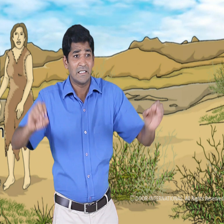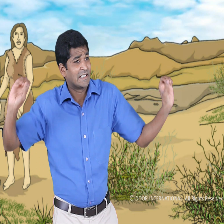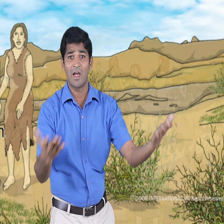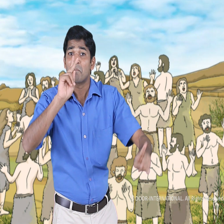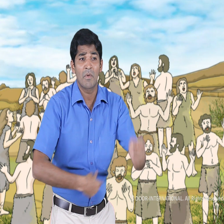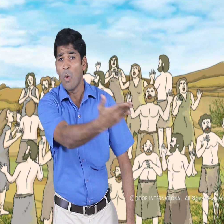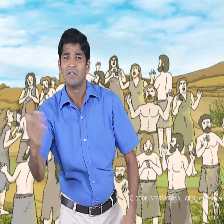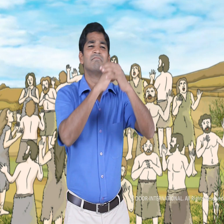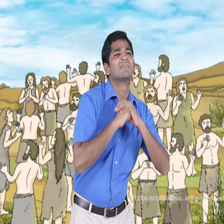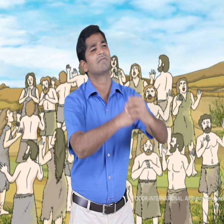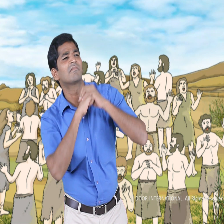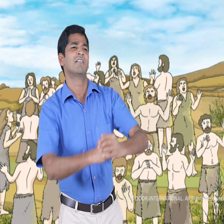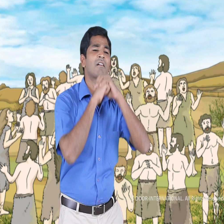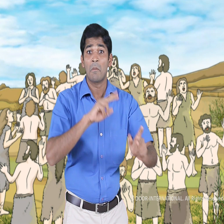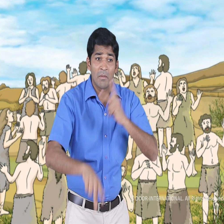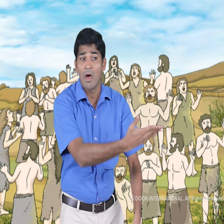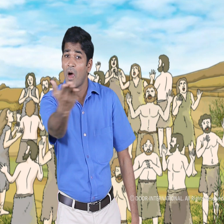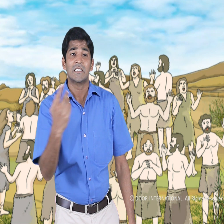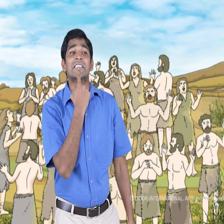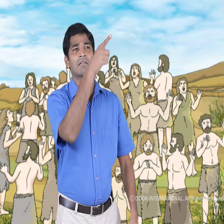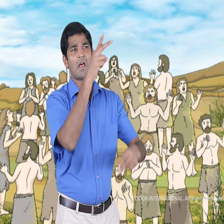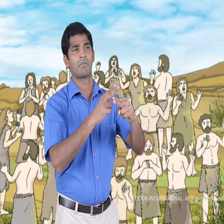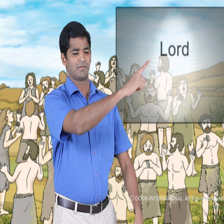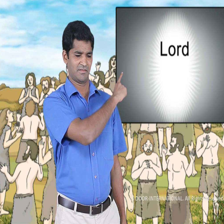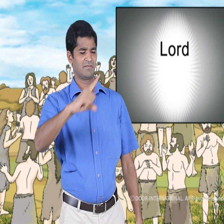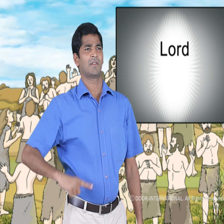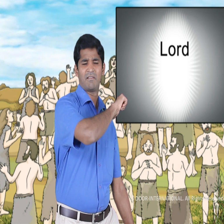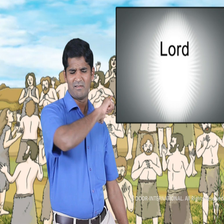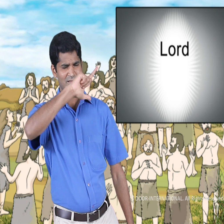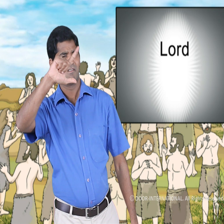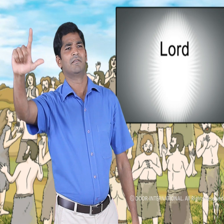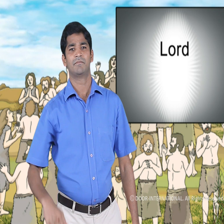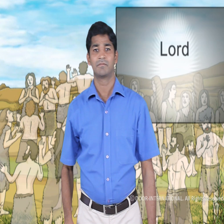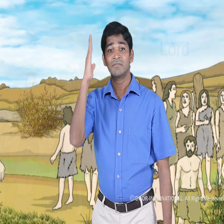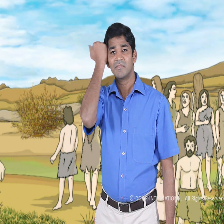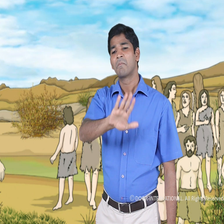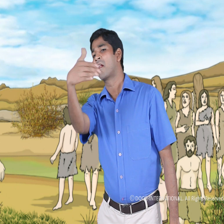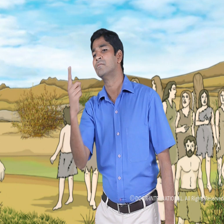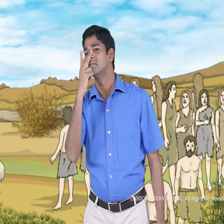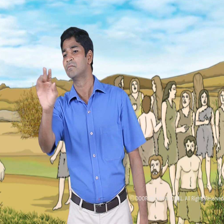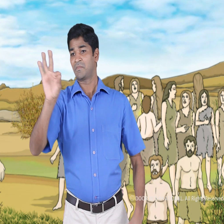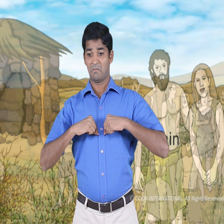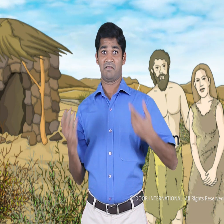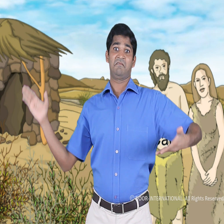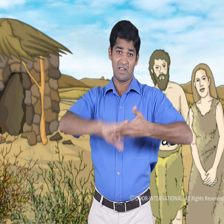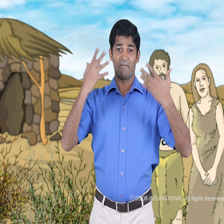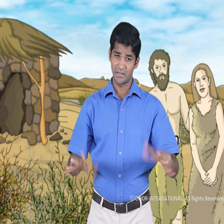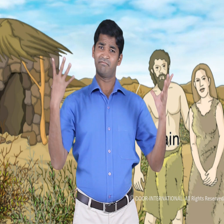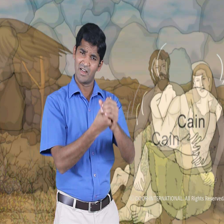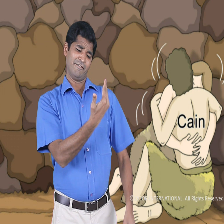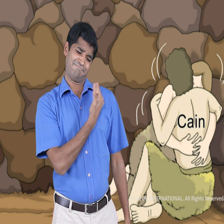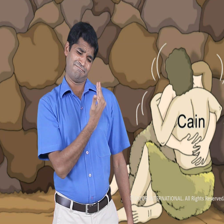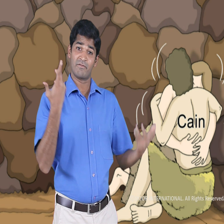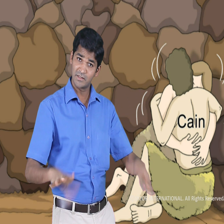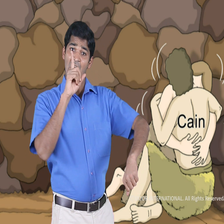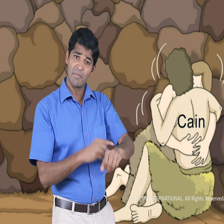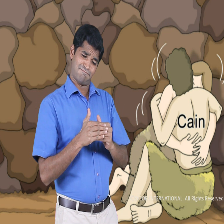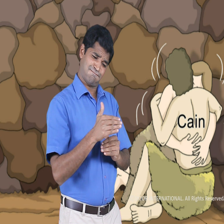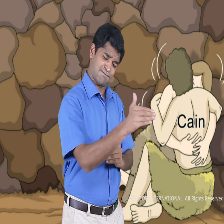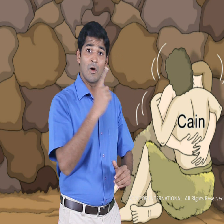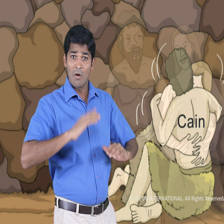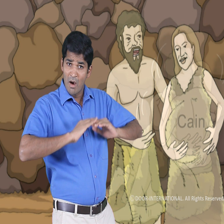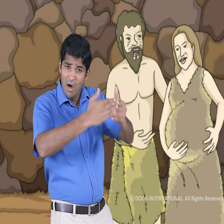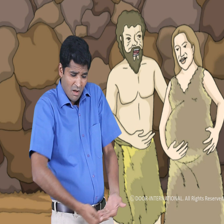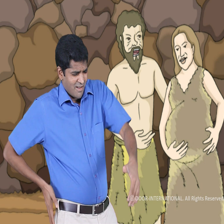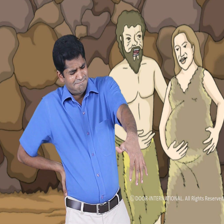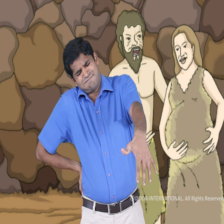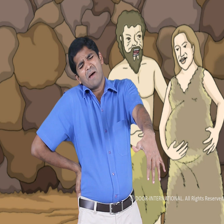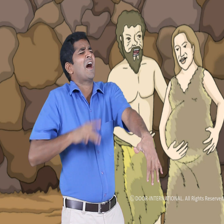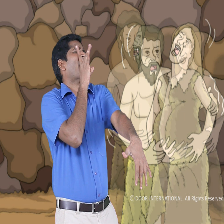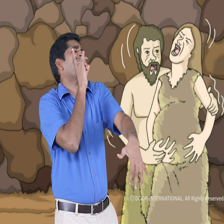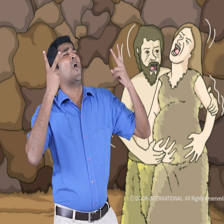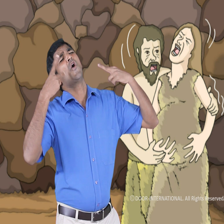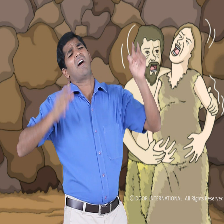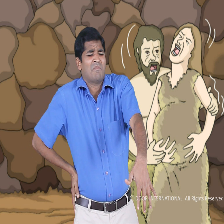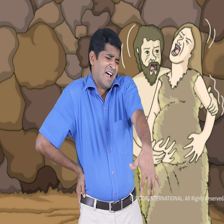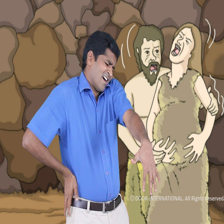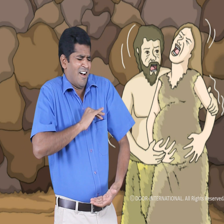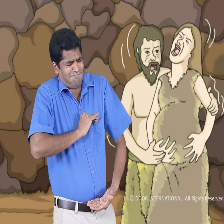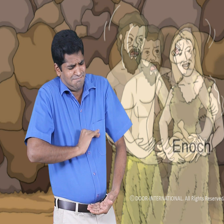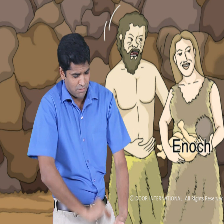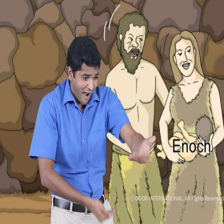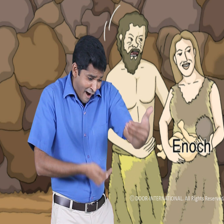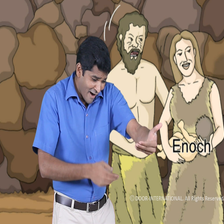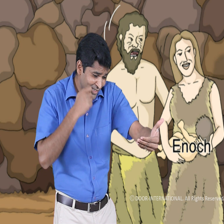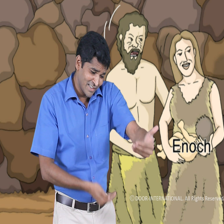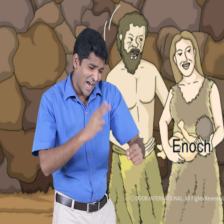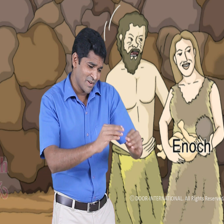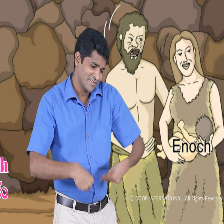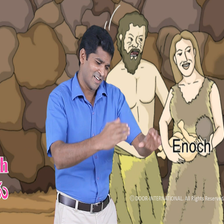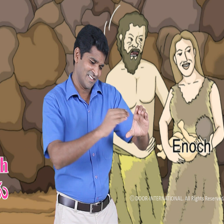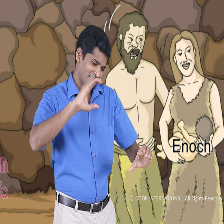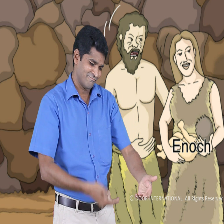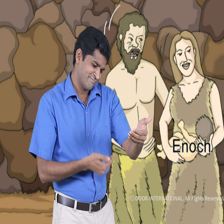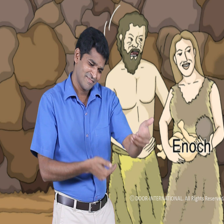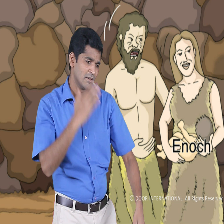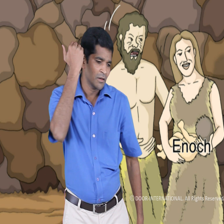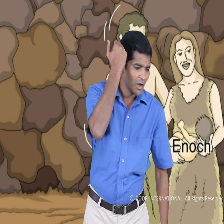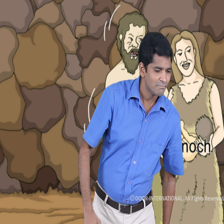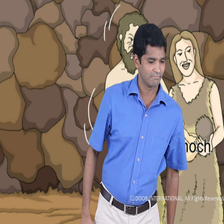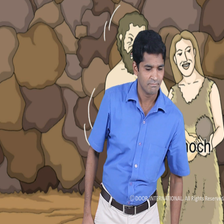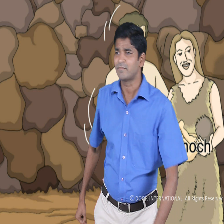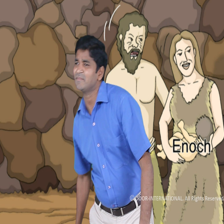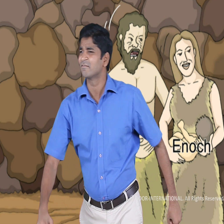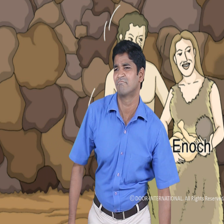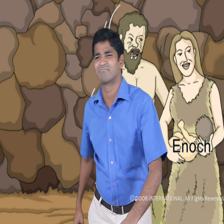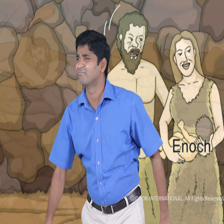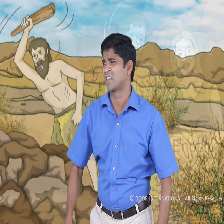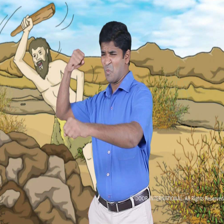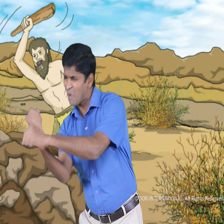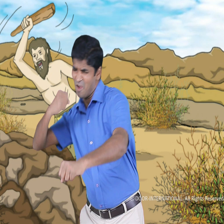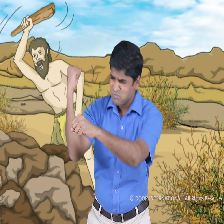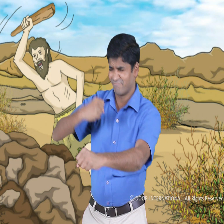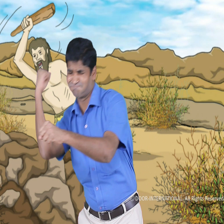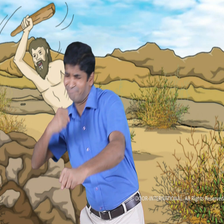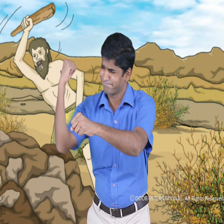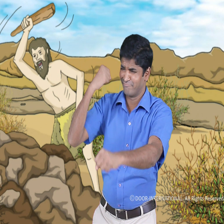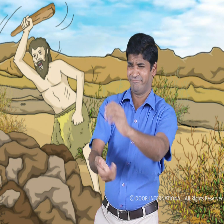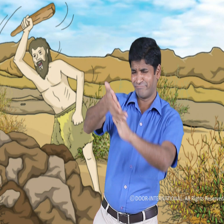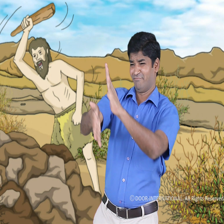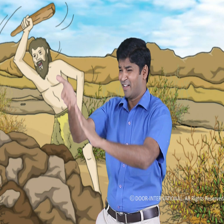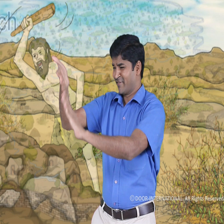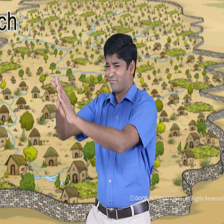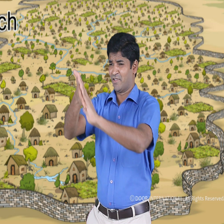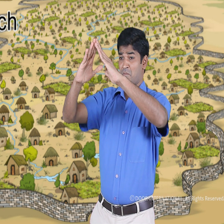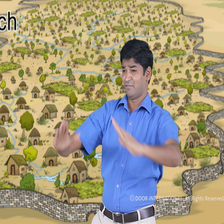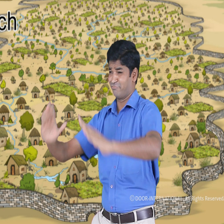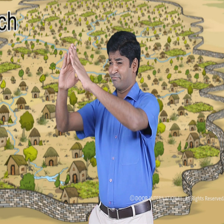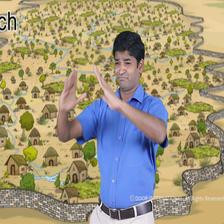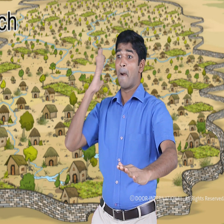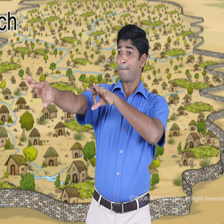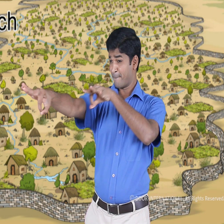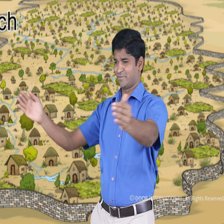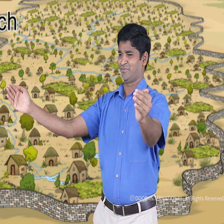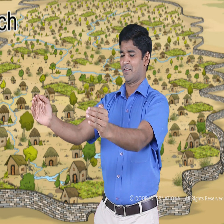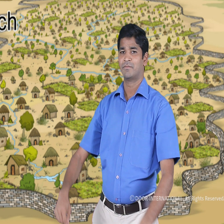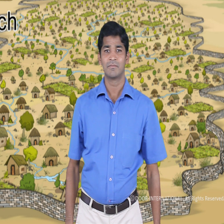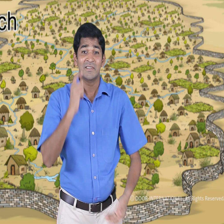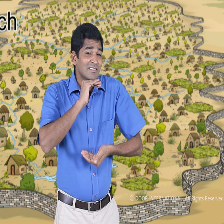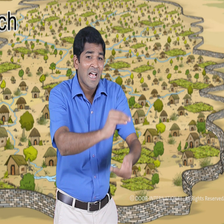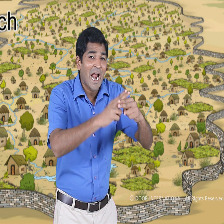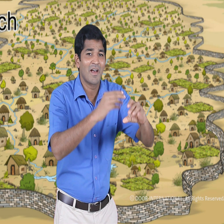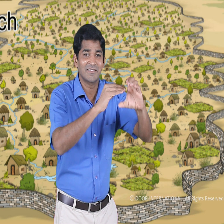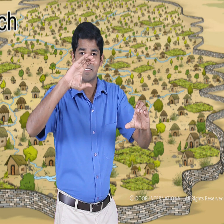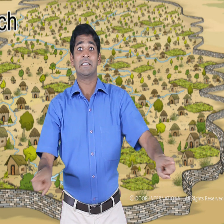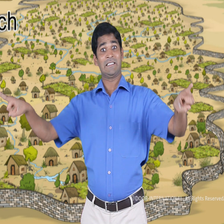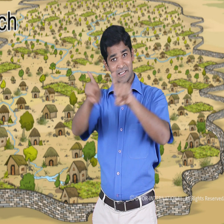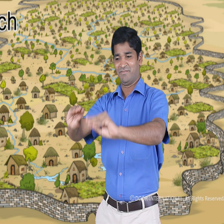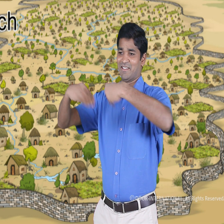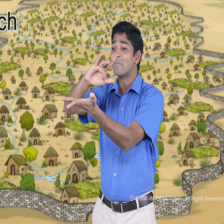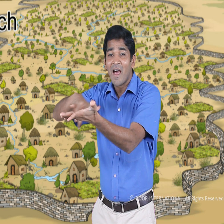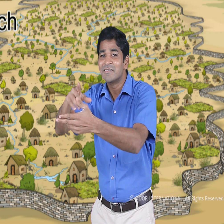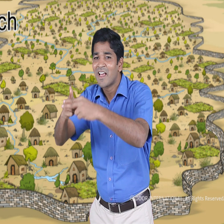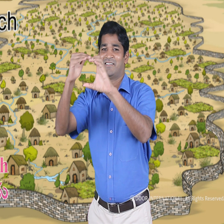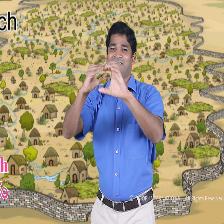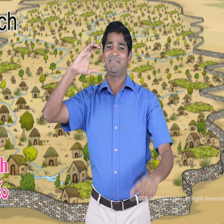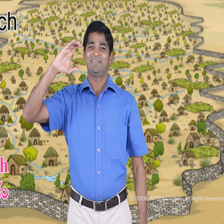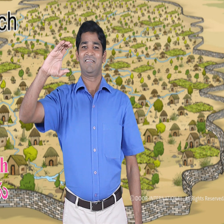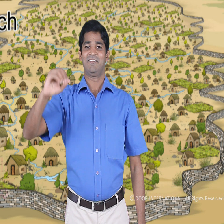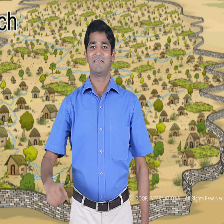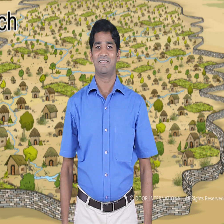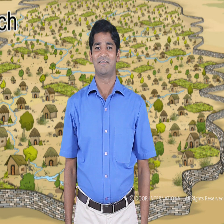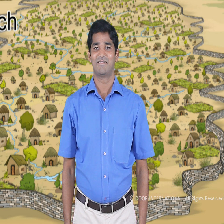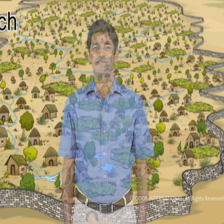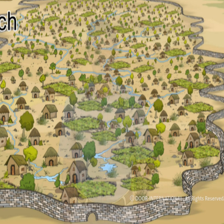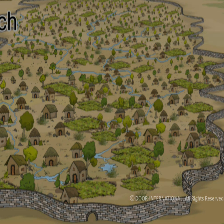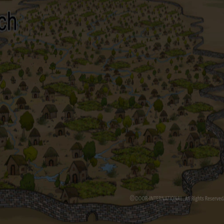At that time men began to call upon the name of the LORD.